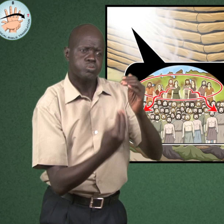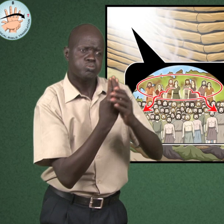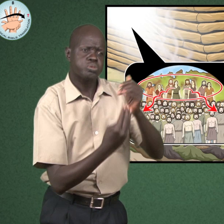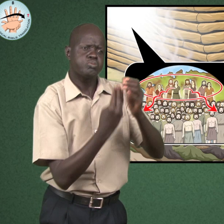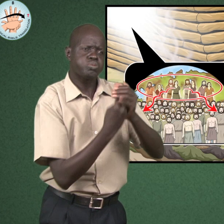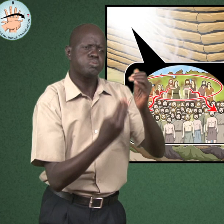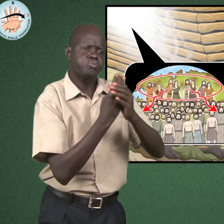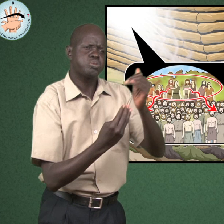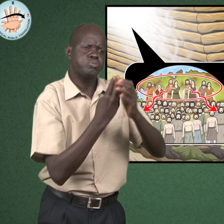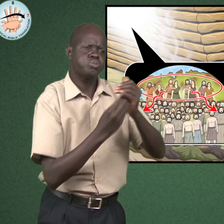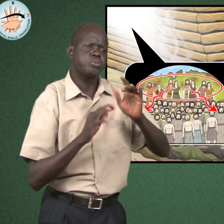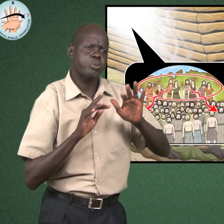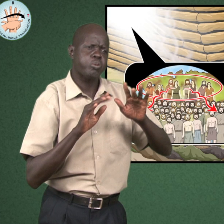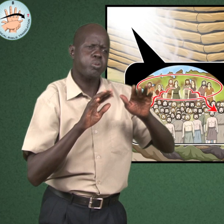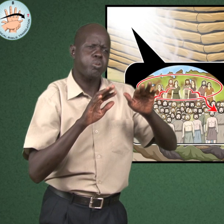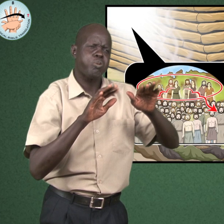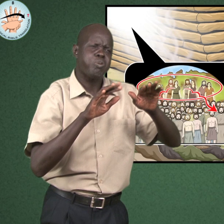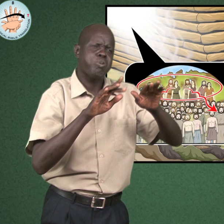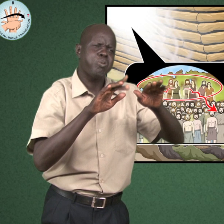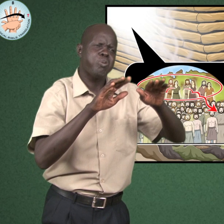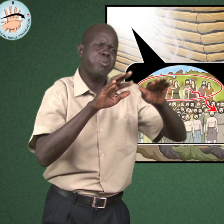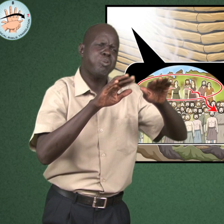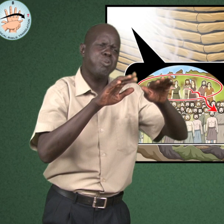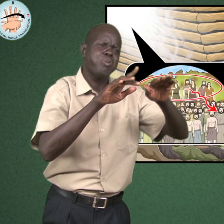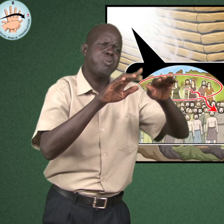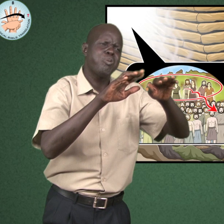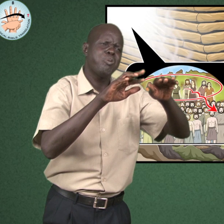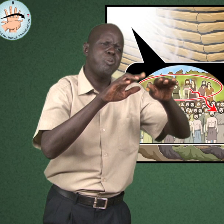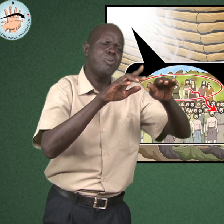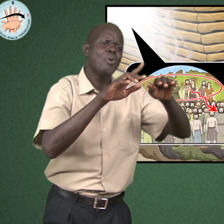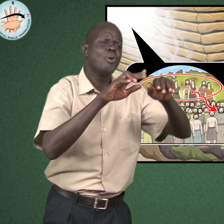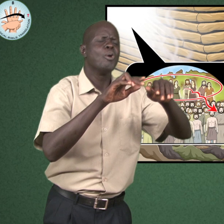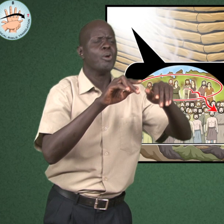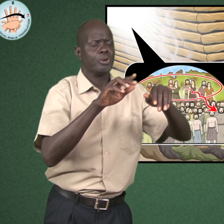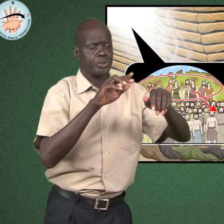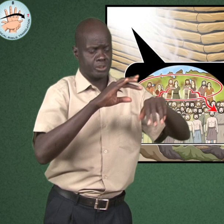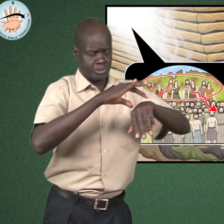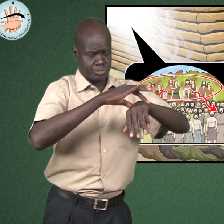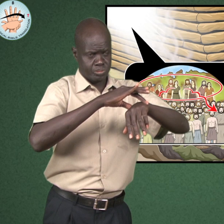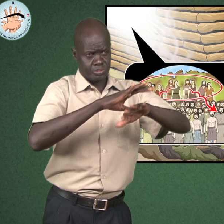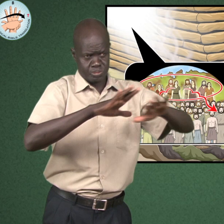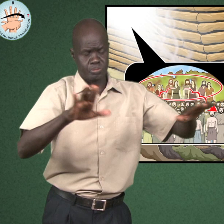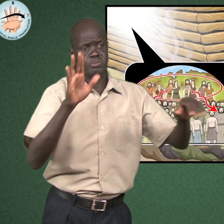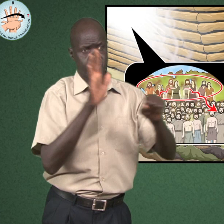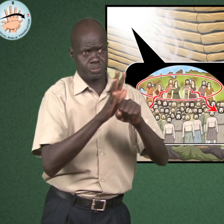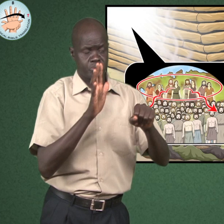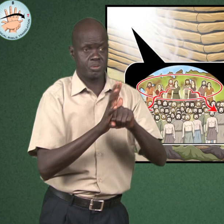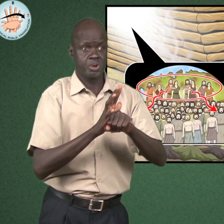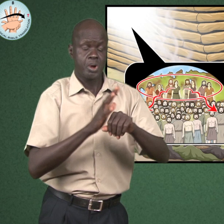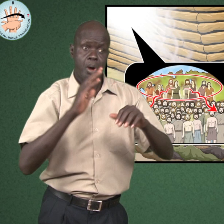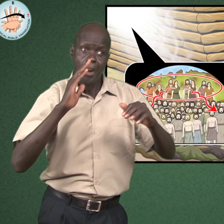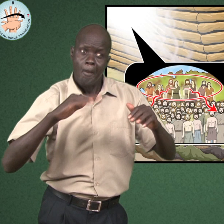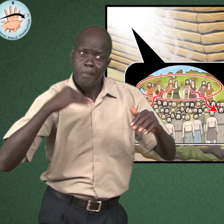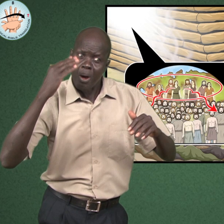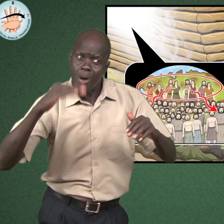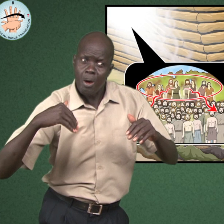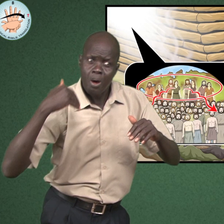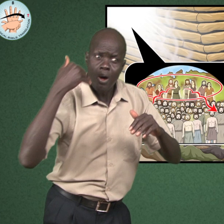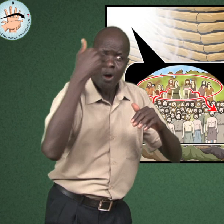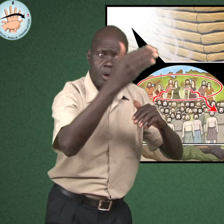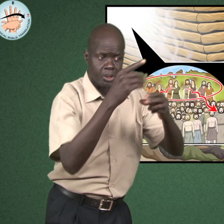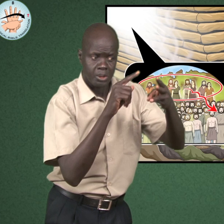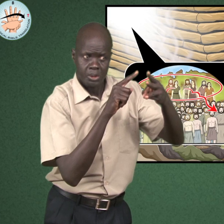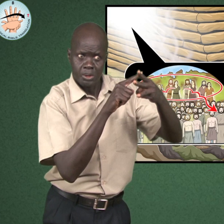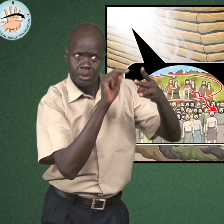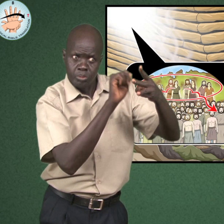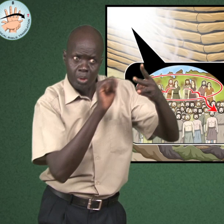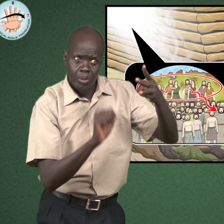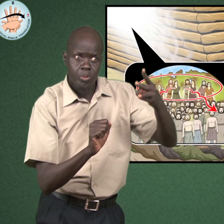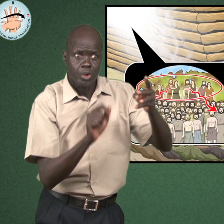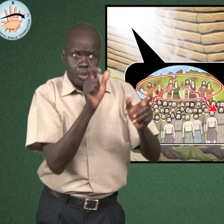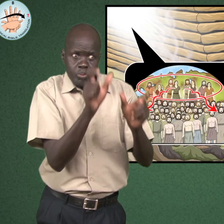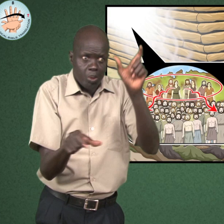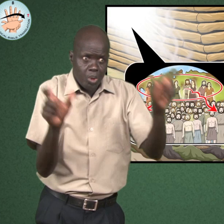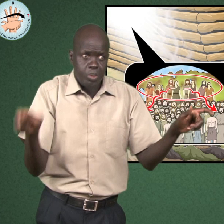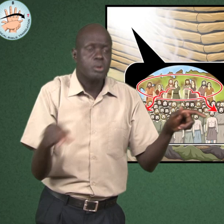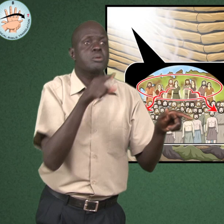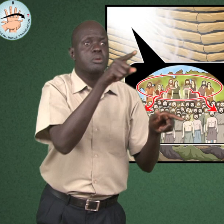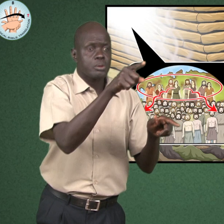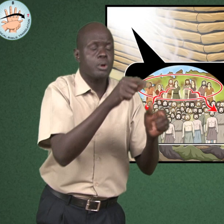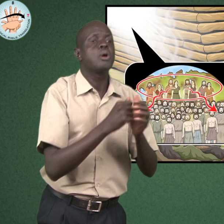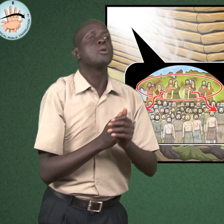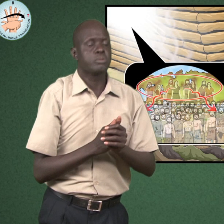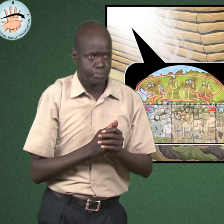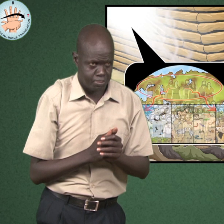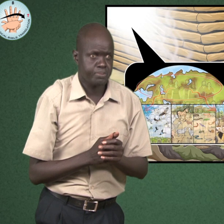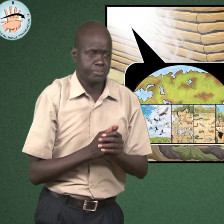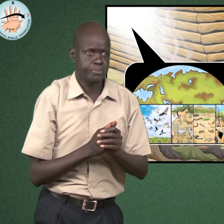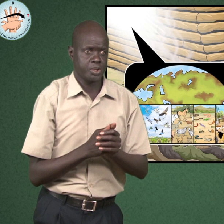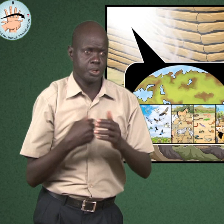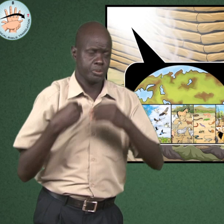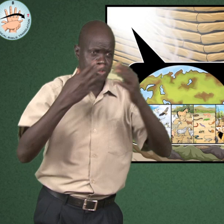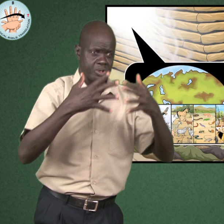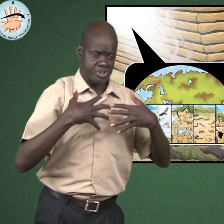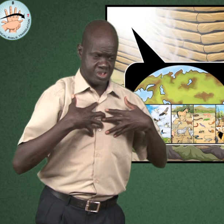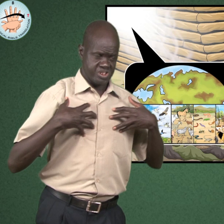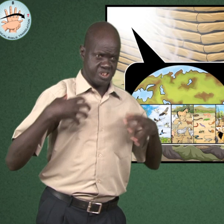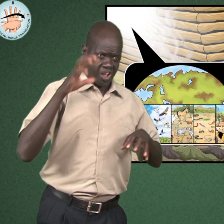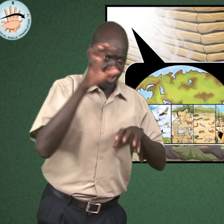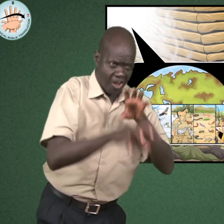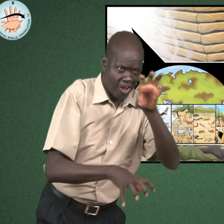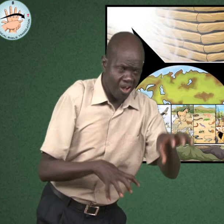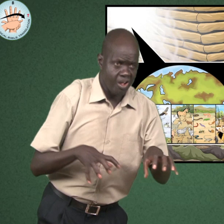spread out across the earth and multiply upon it.”